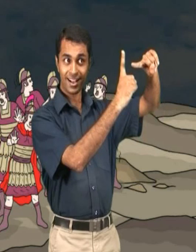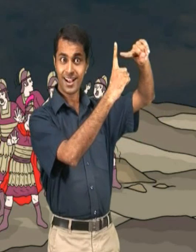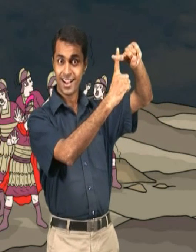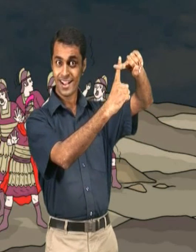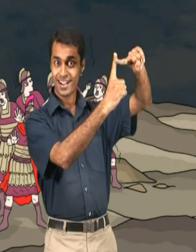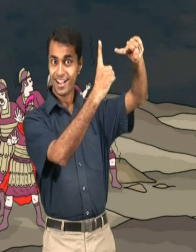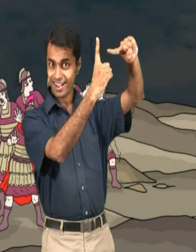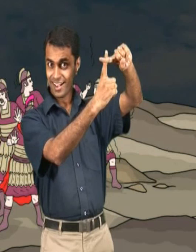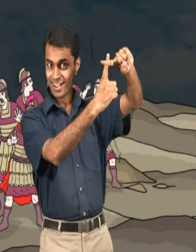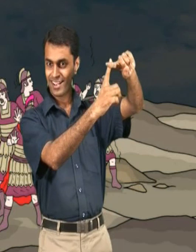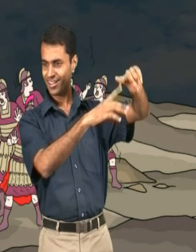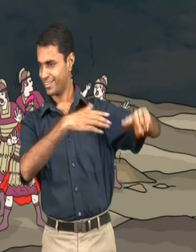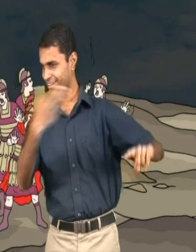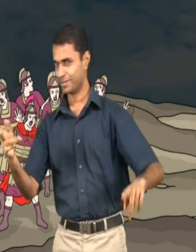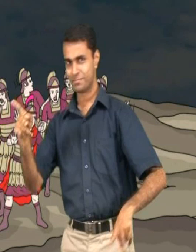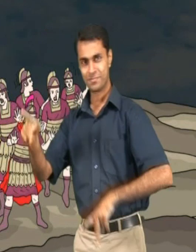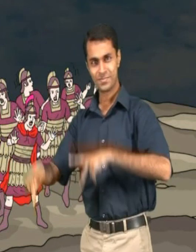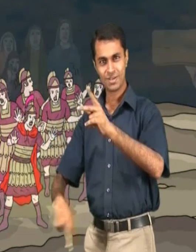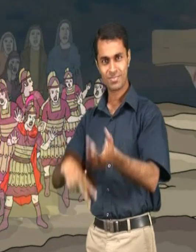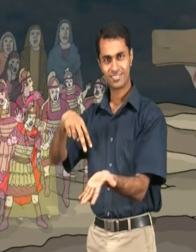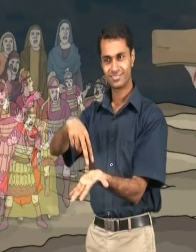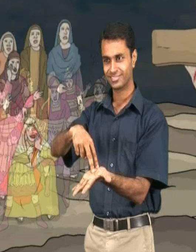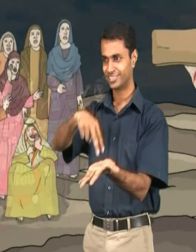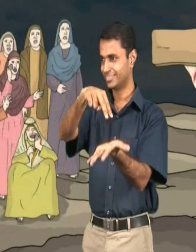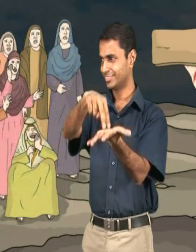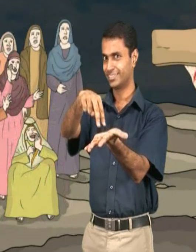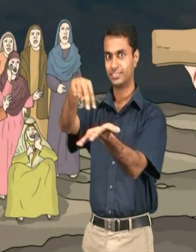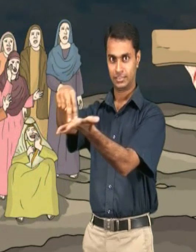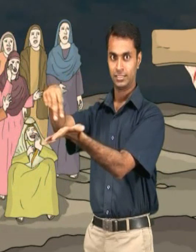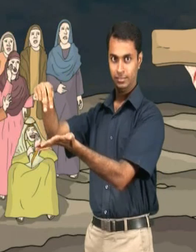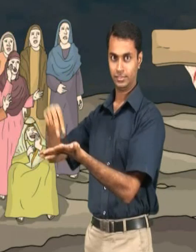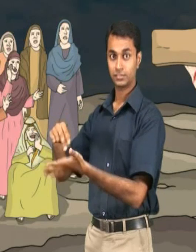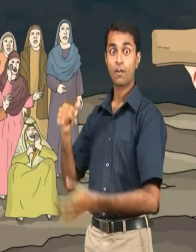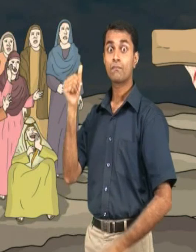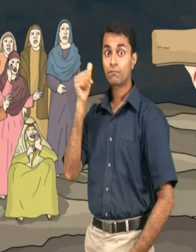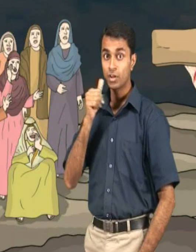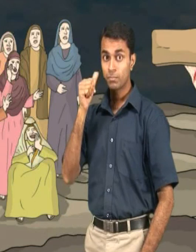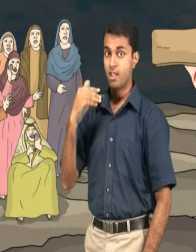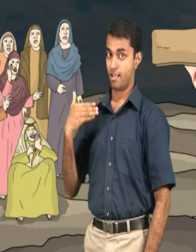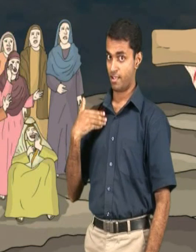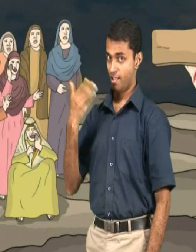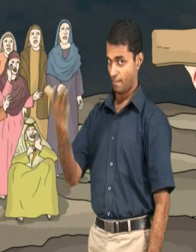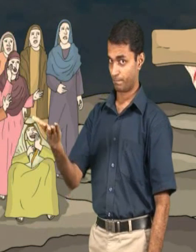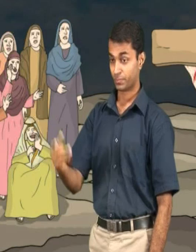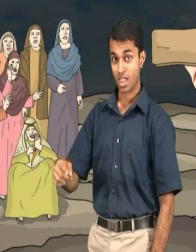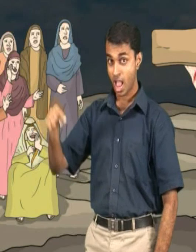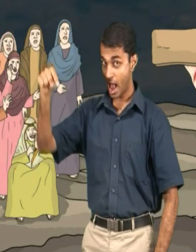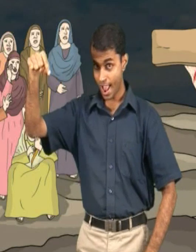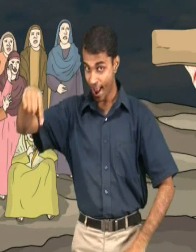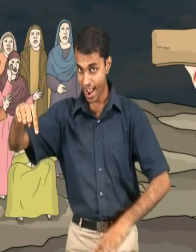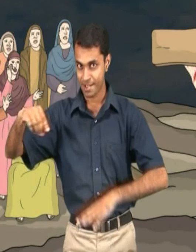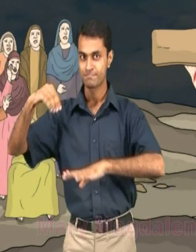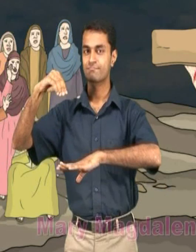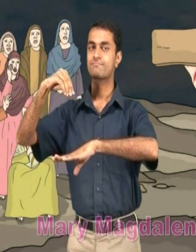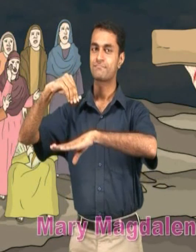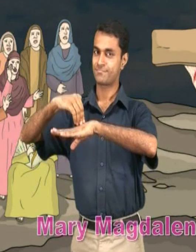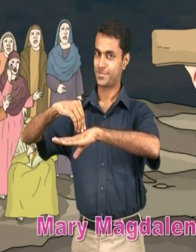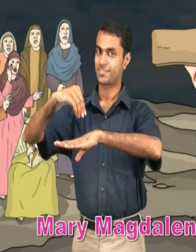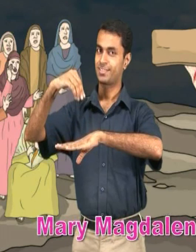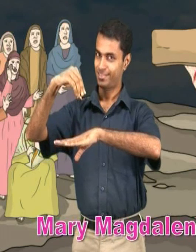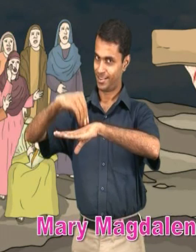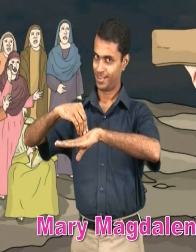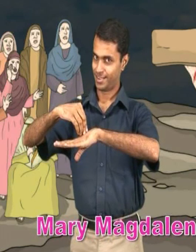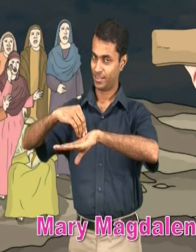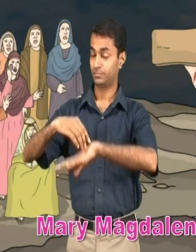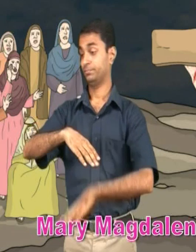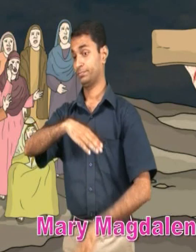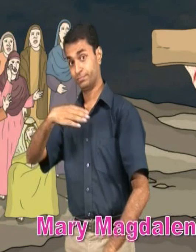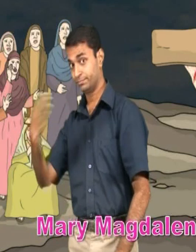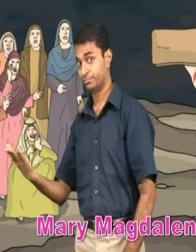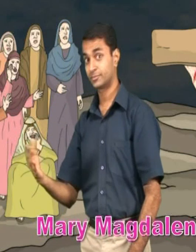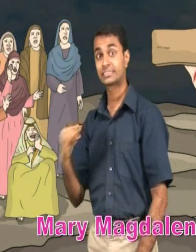And many women were there, watching from a distance. They had followed Jesus from Galilee to minister to Him.